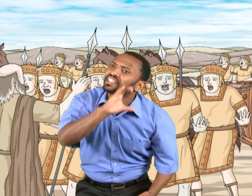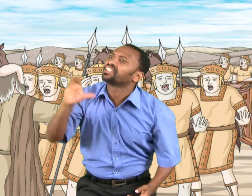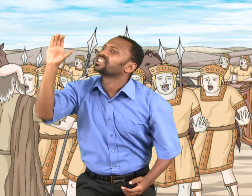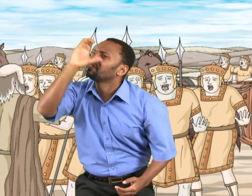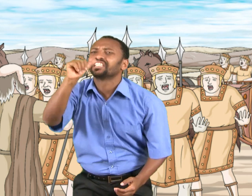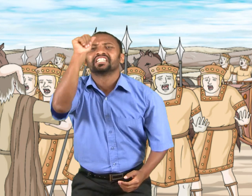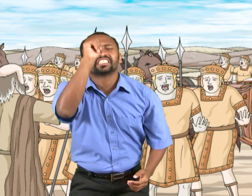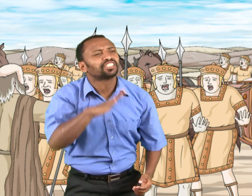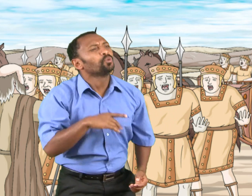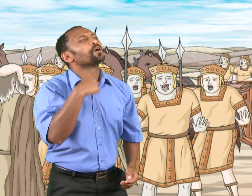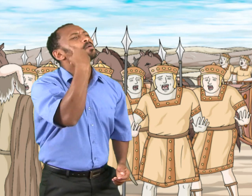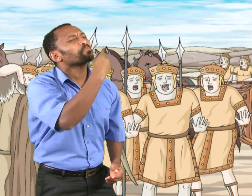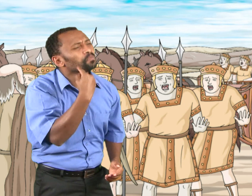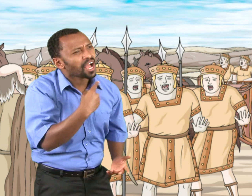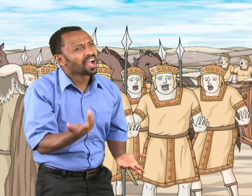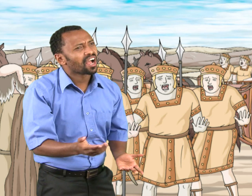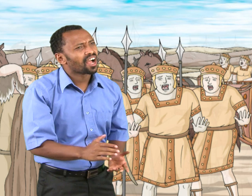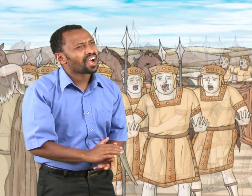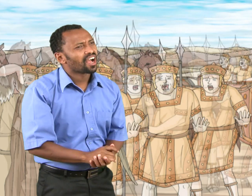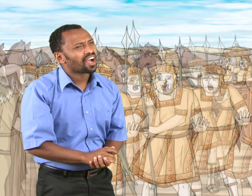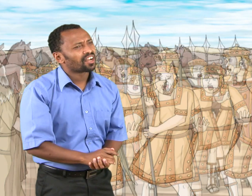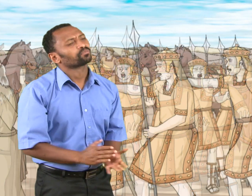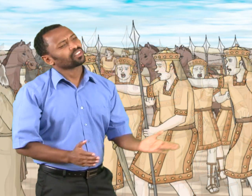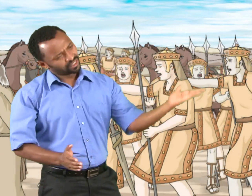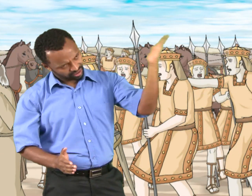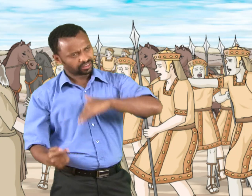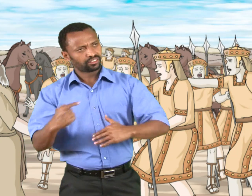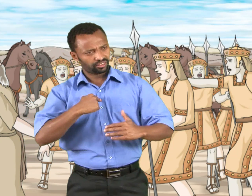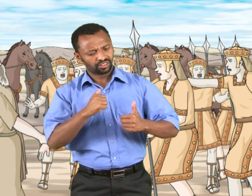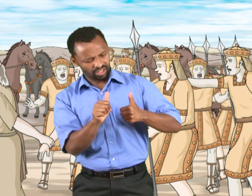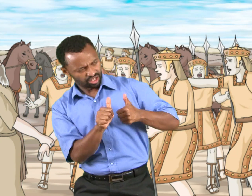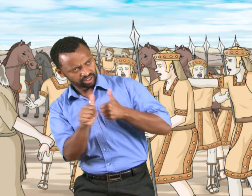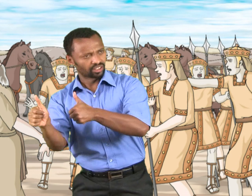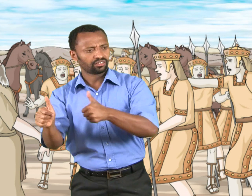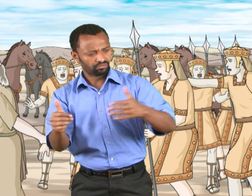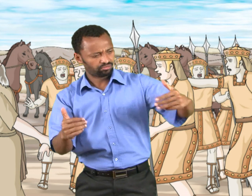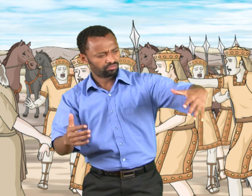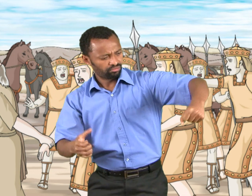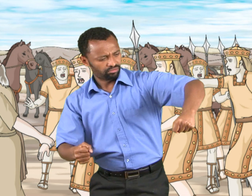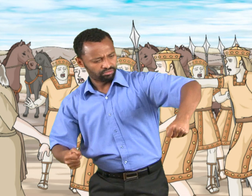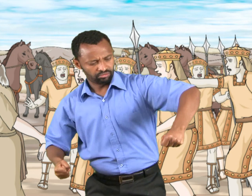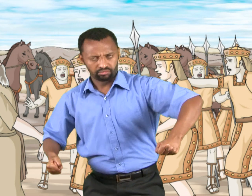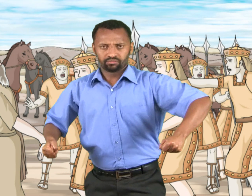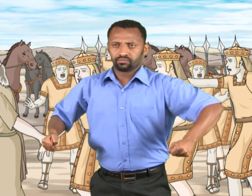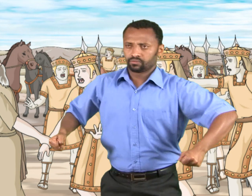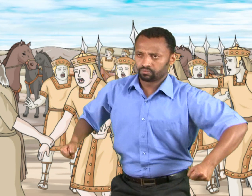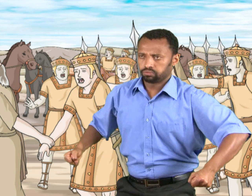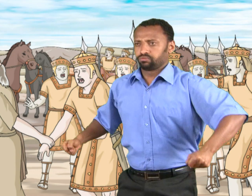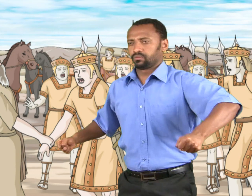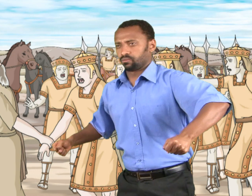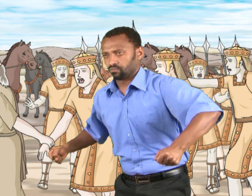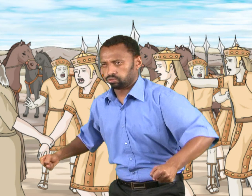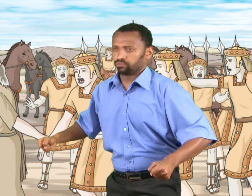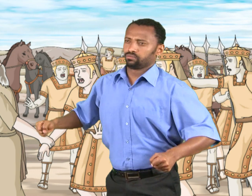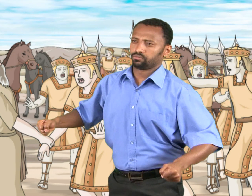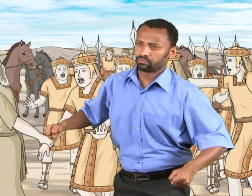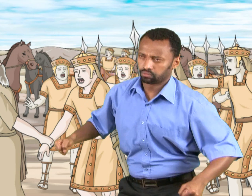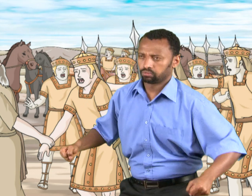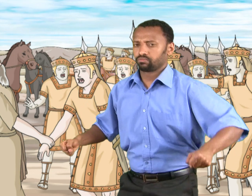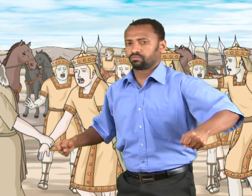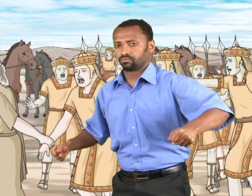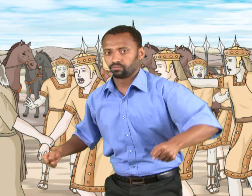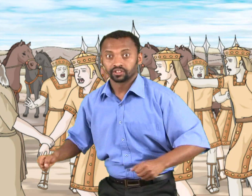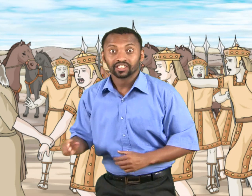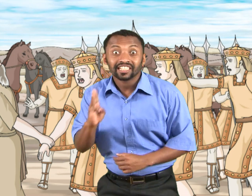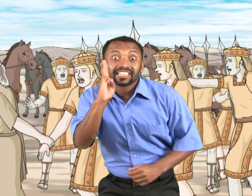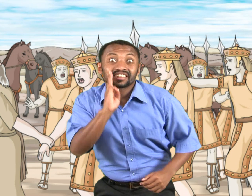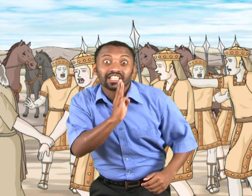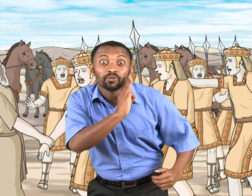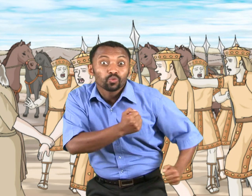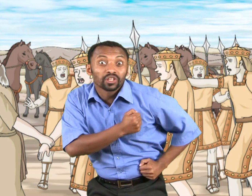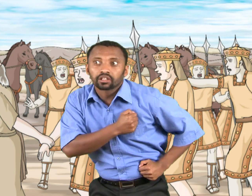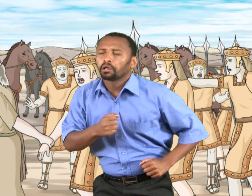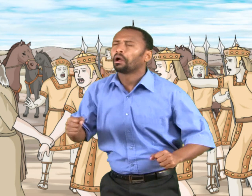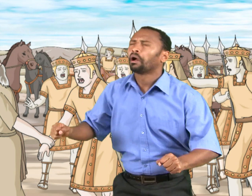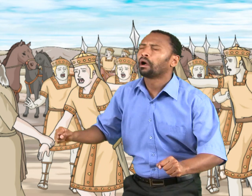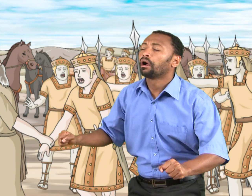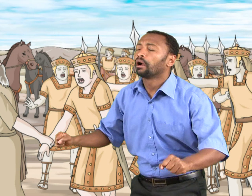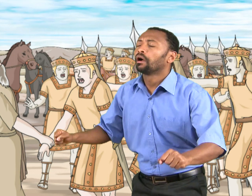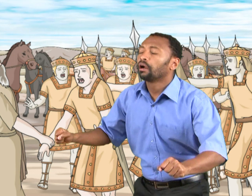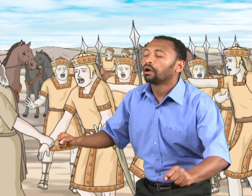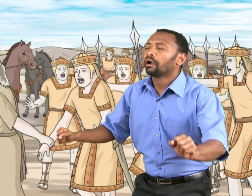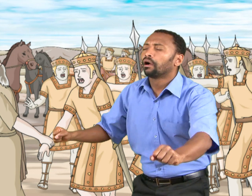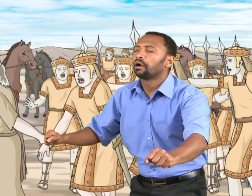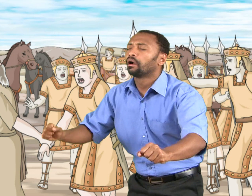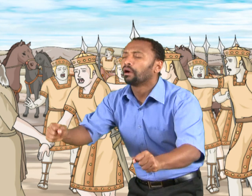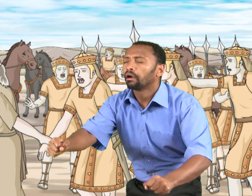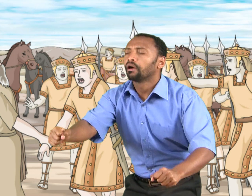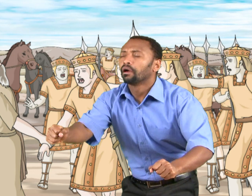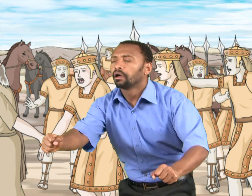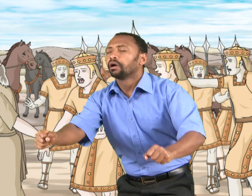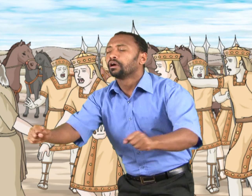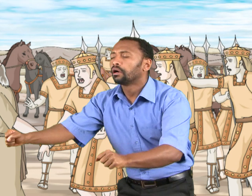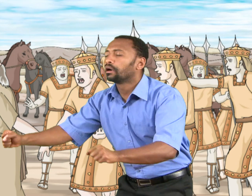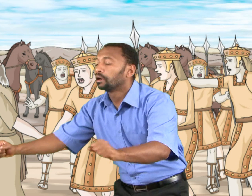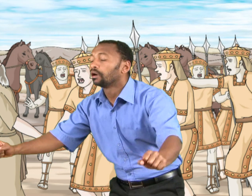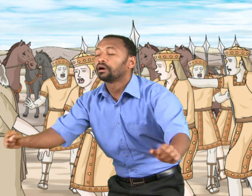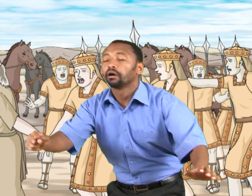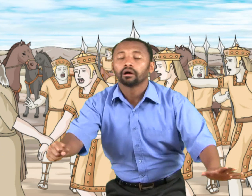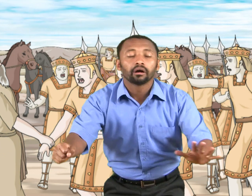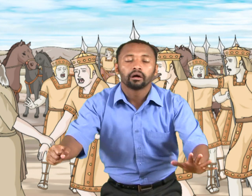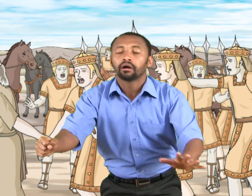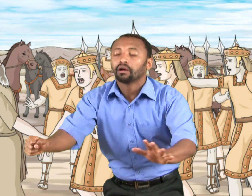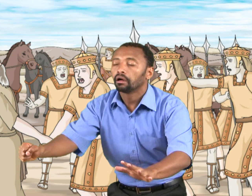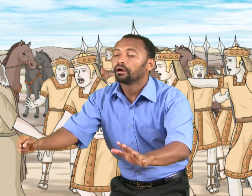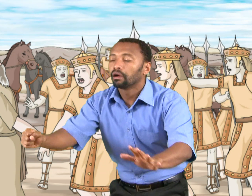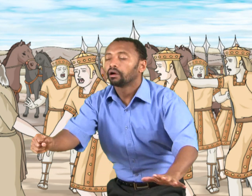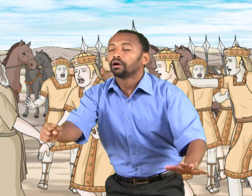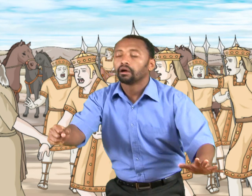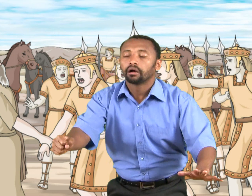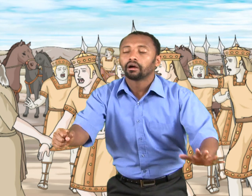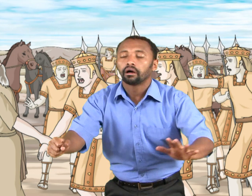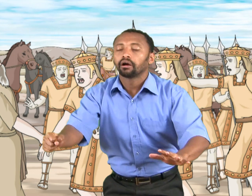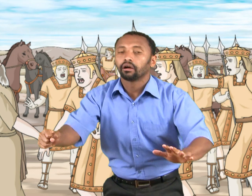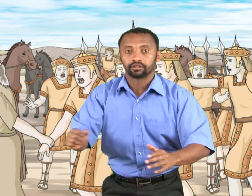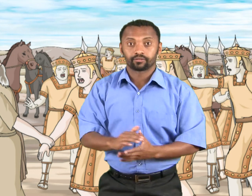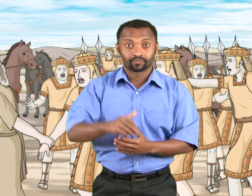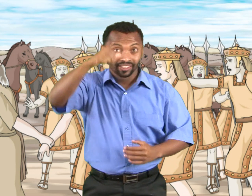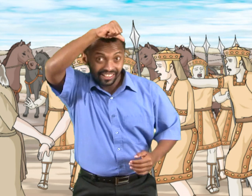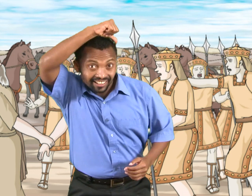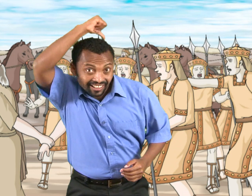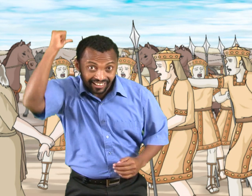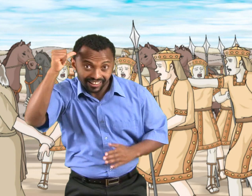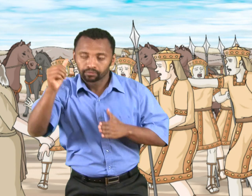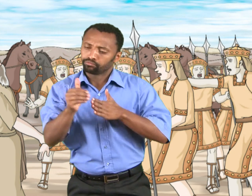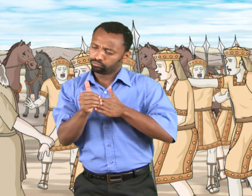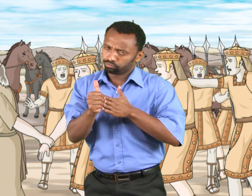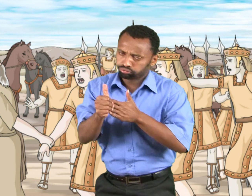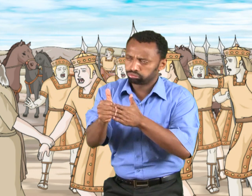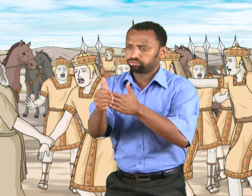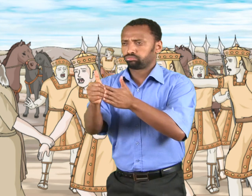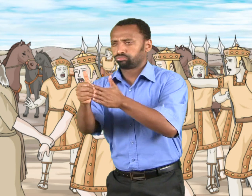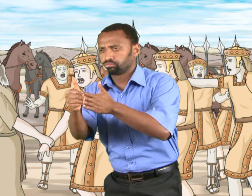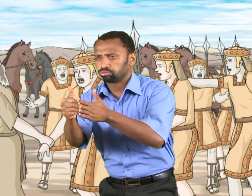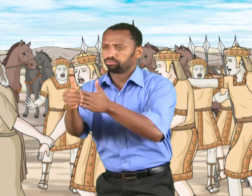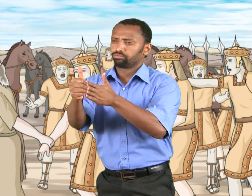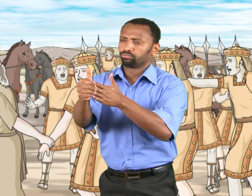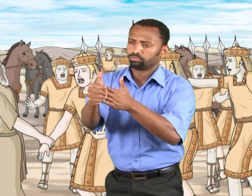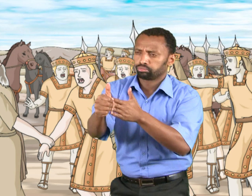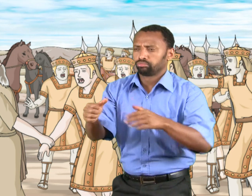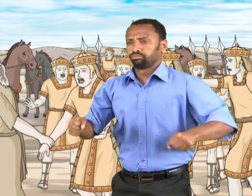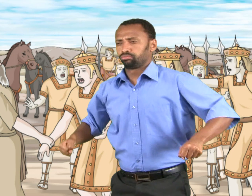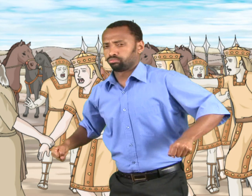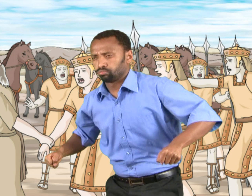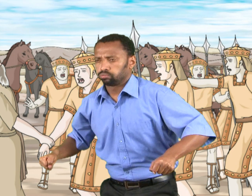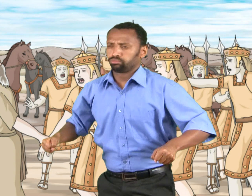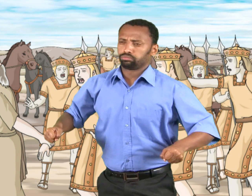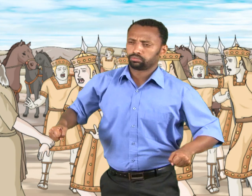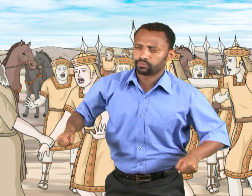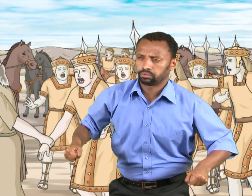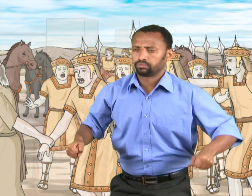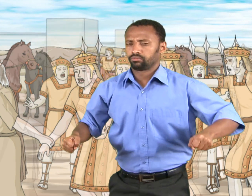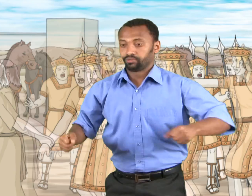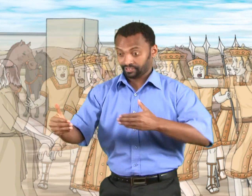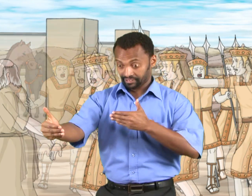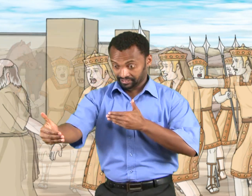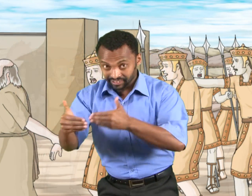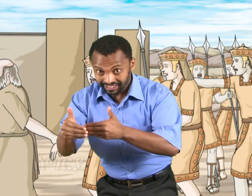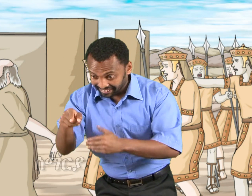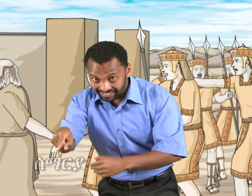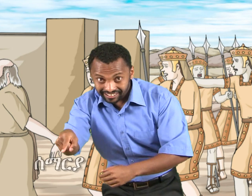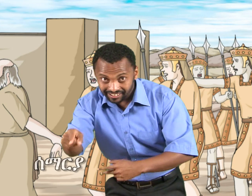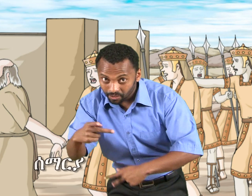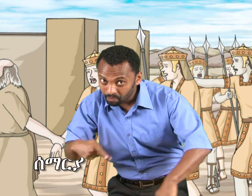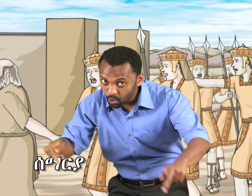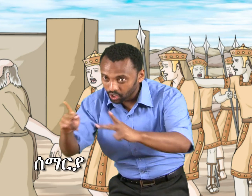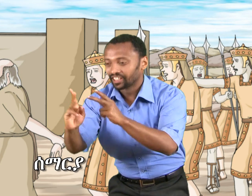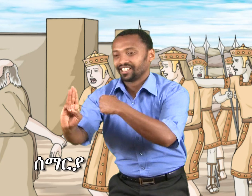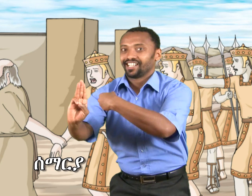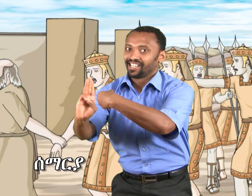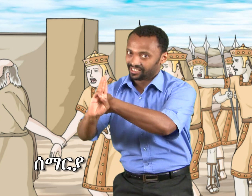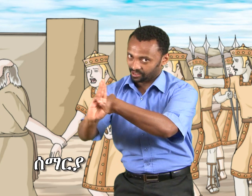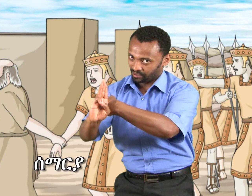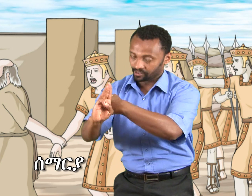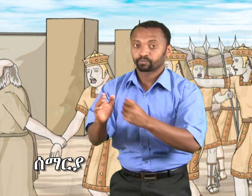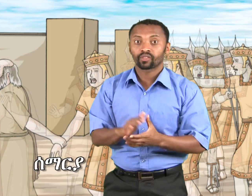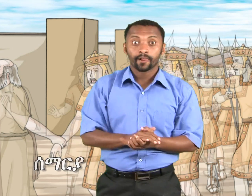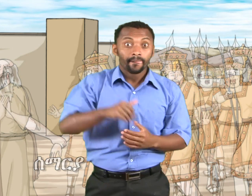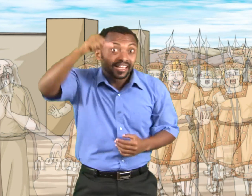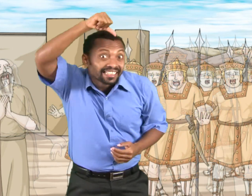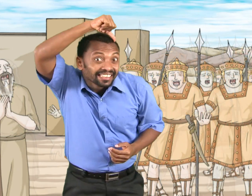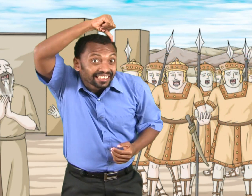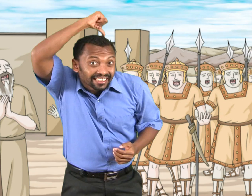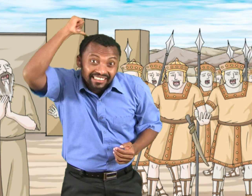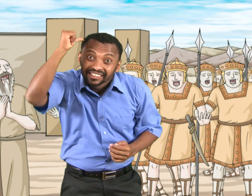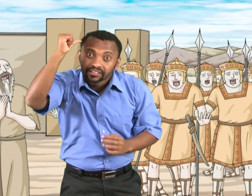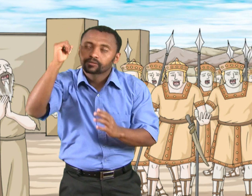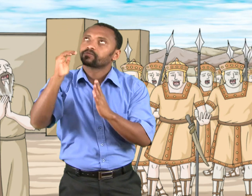Follow me, and I will take you to the man you are seeking.” And he led them to Samaria.